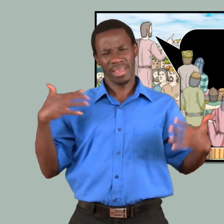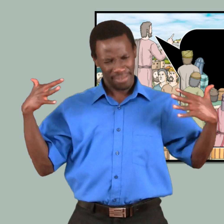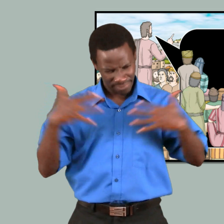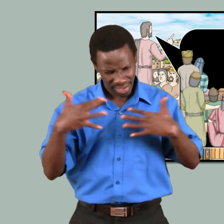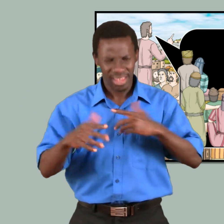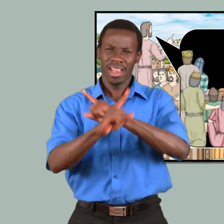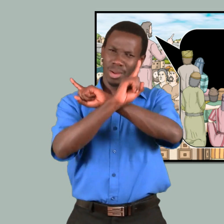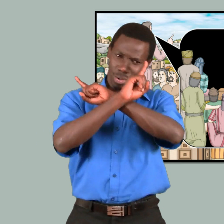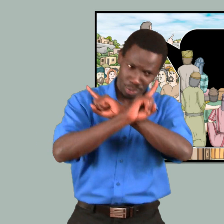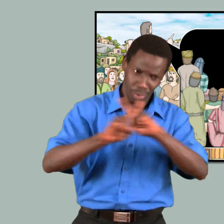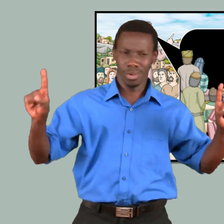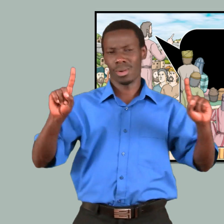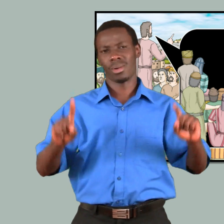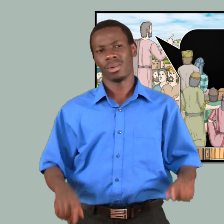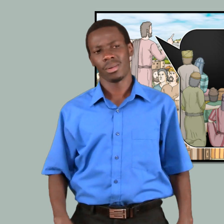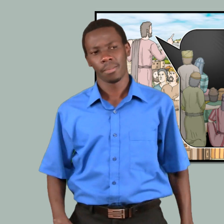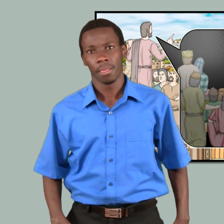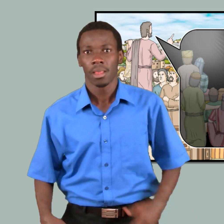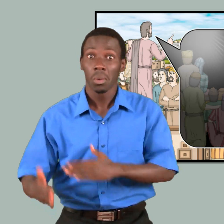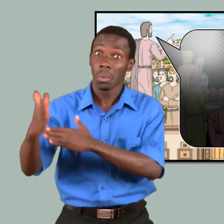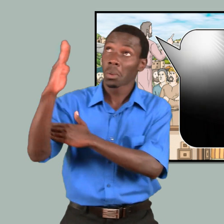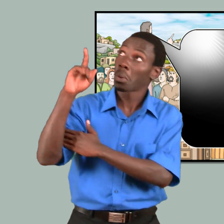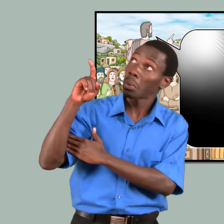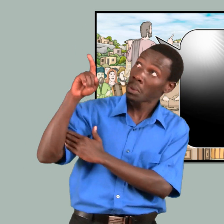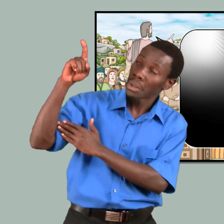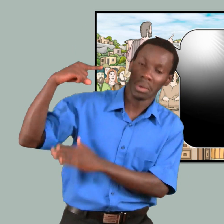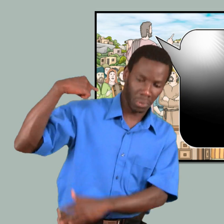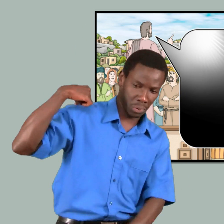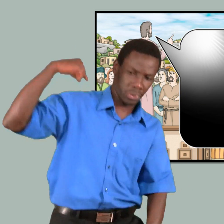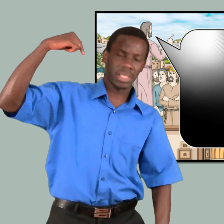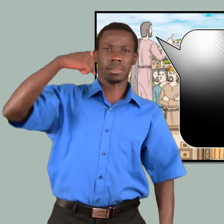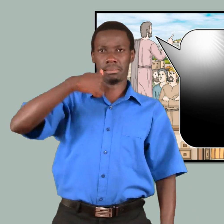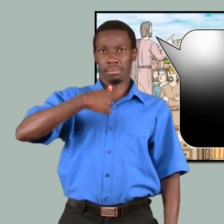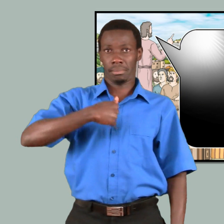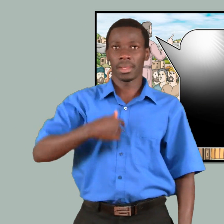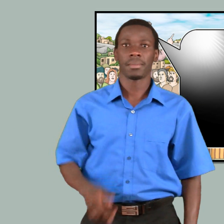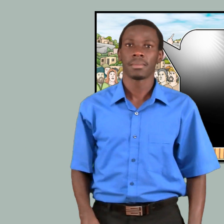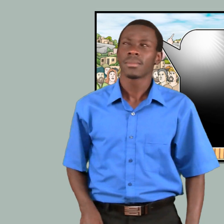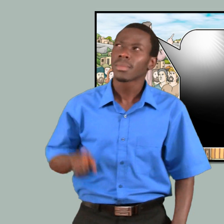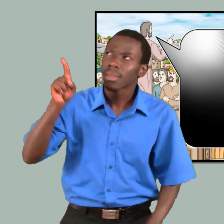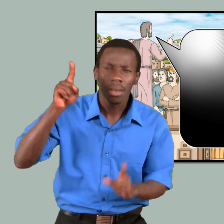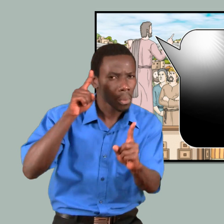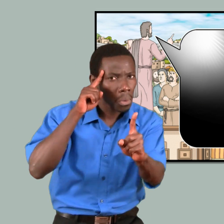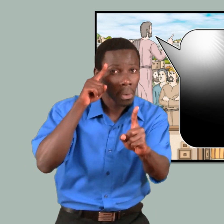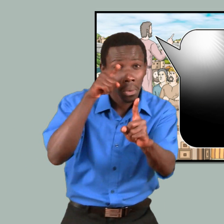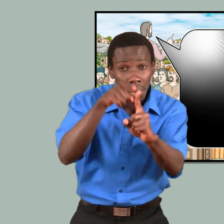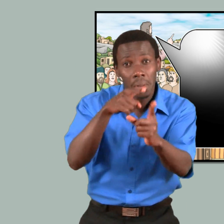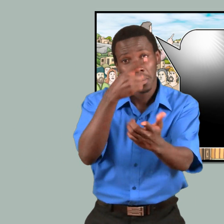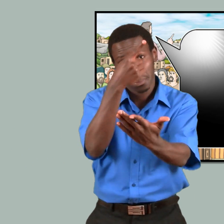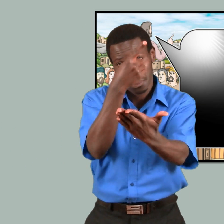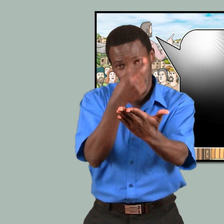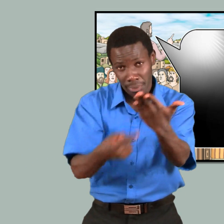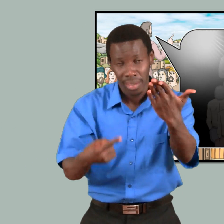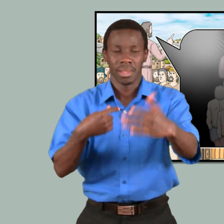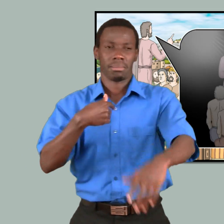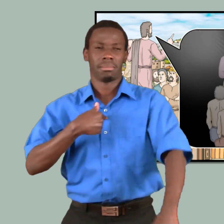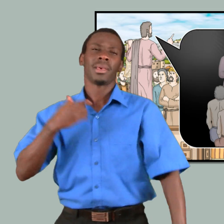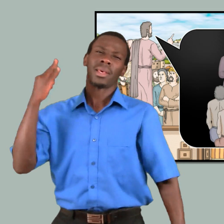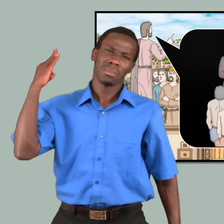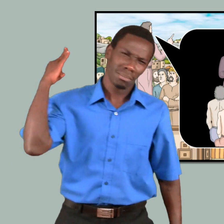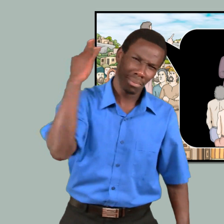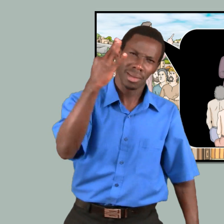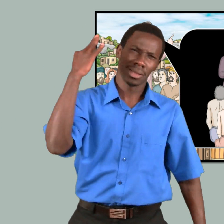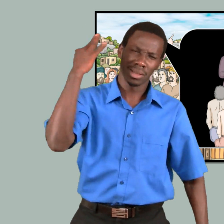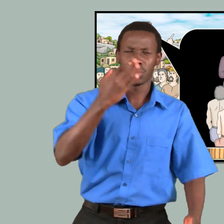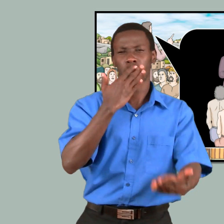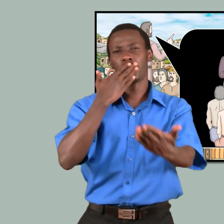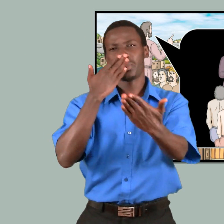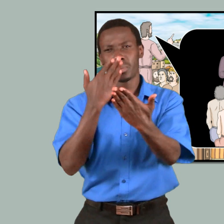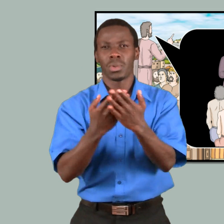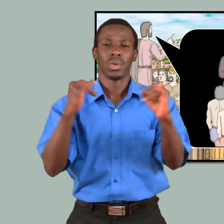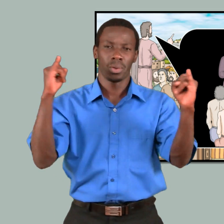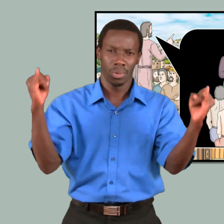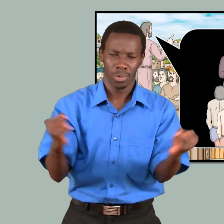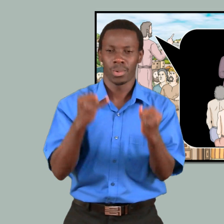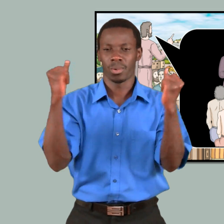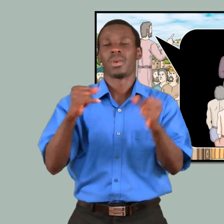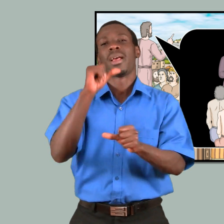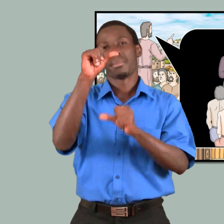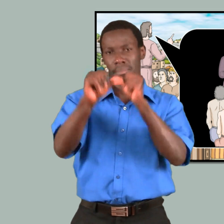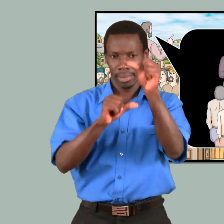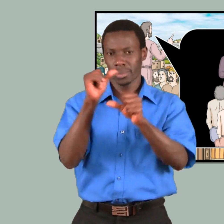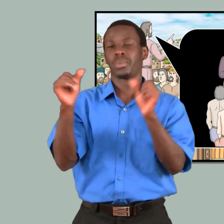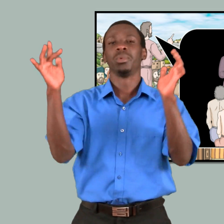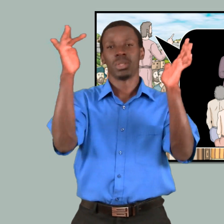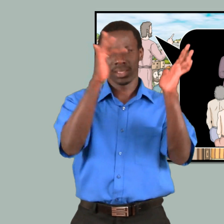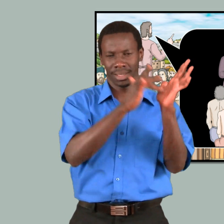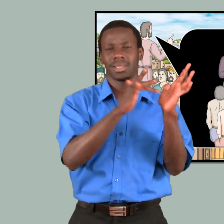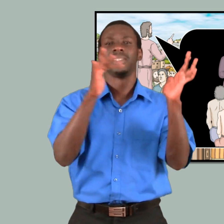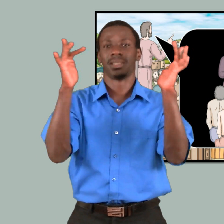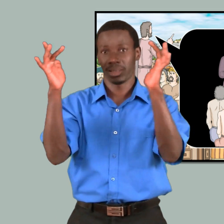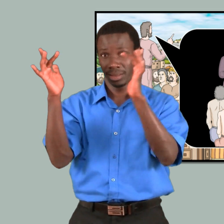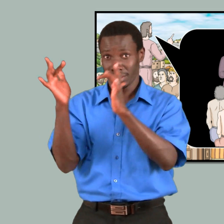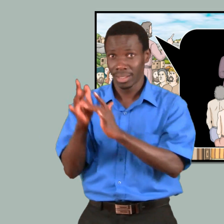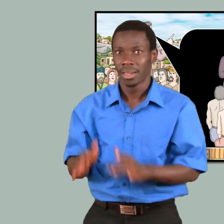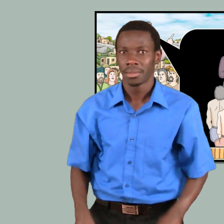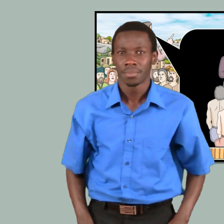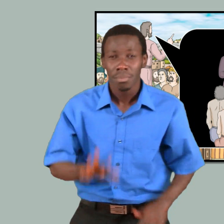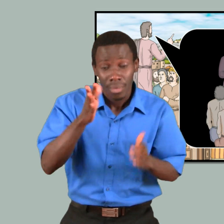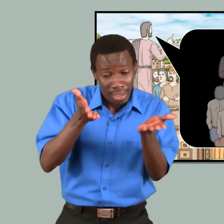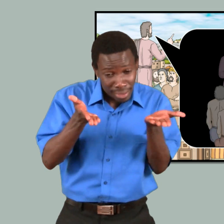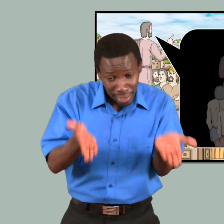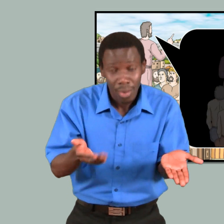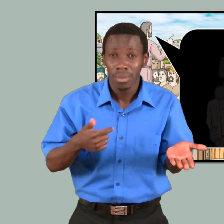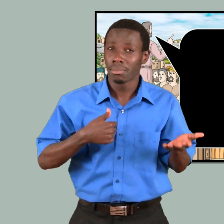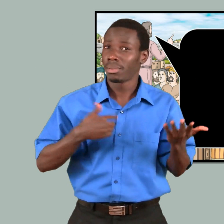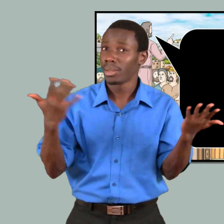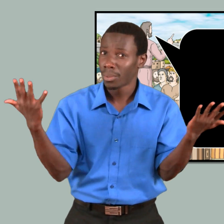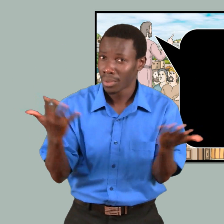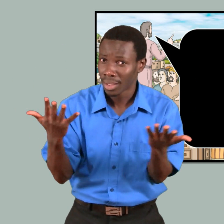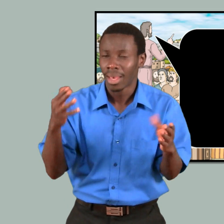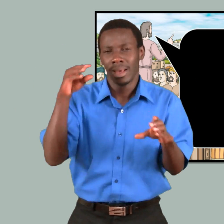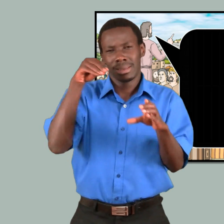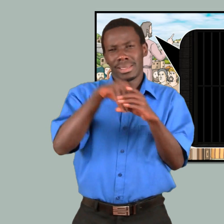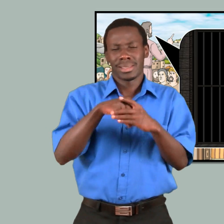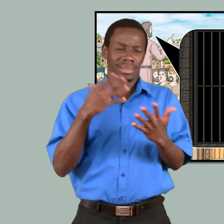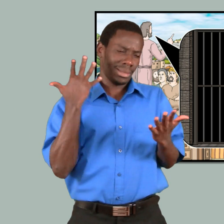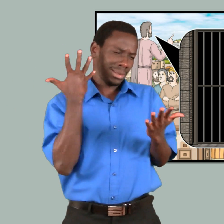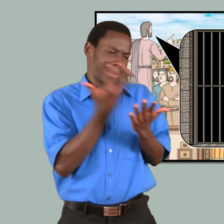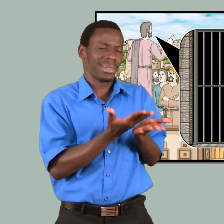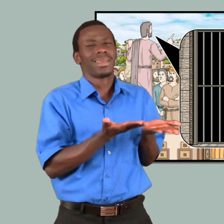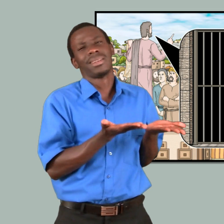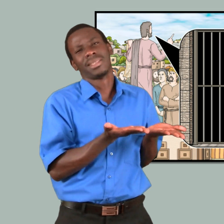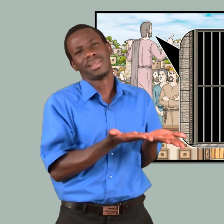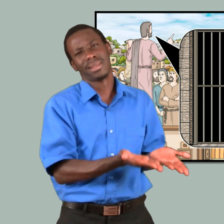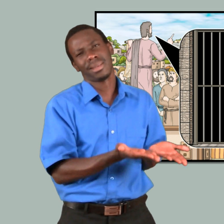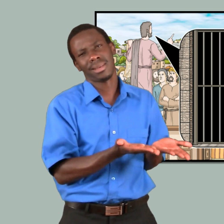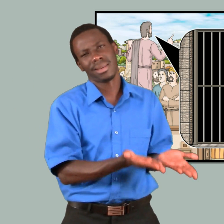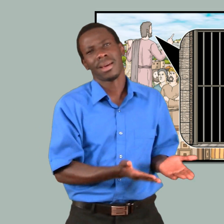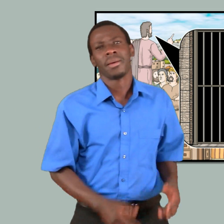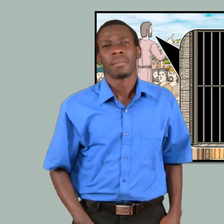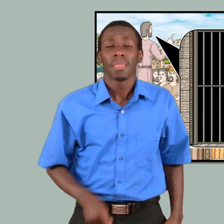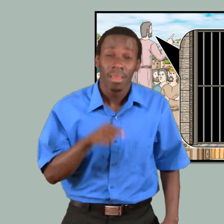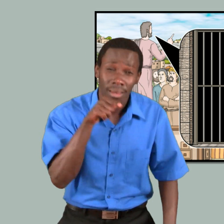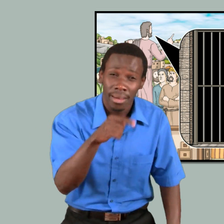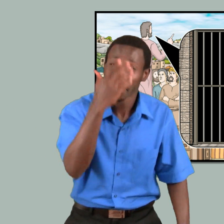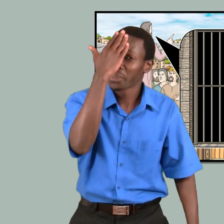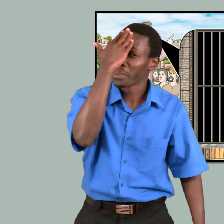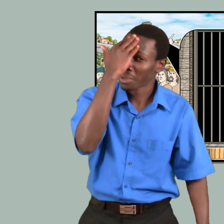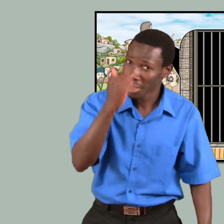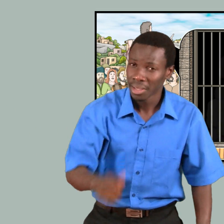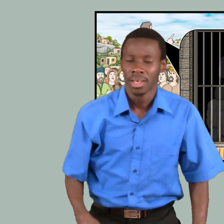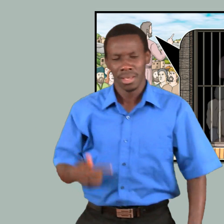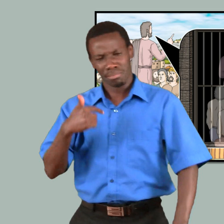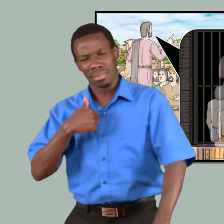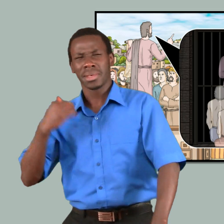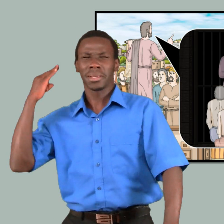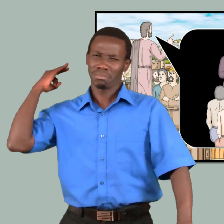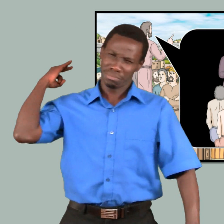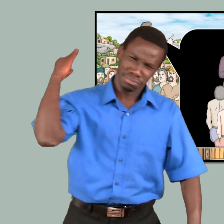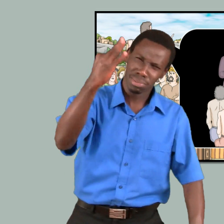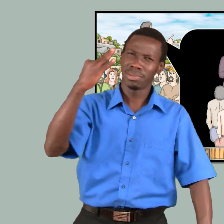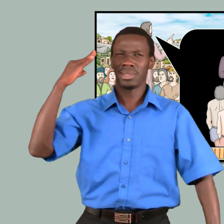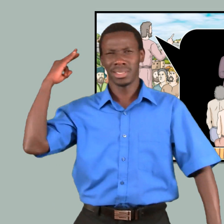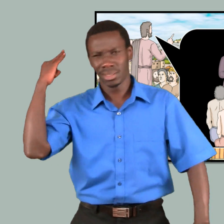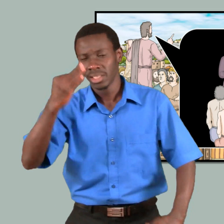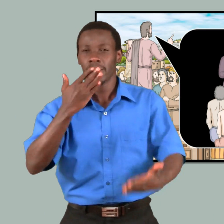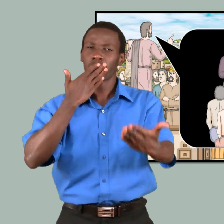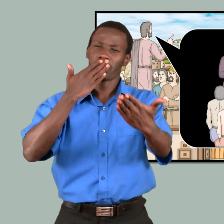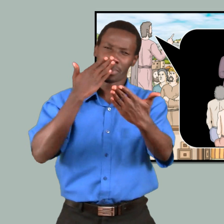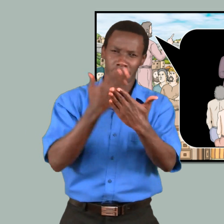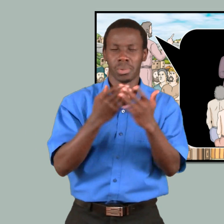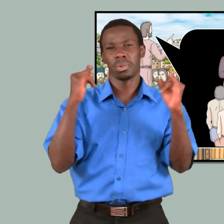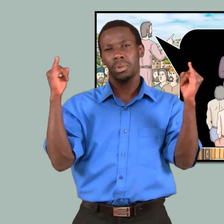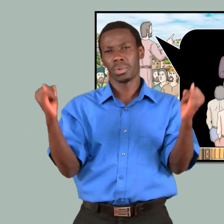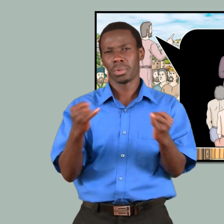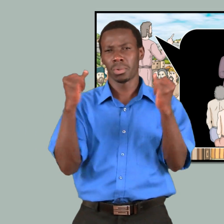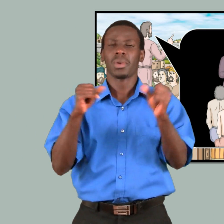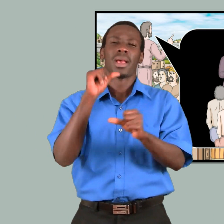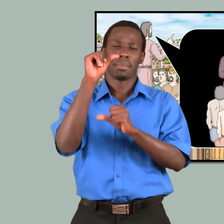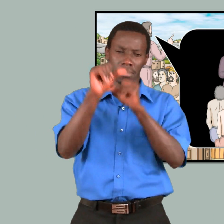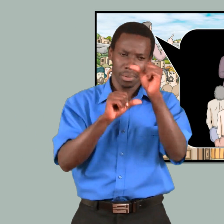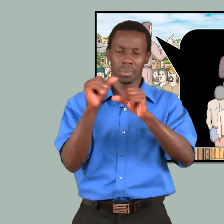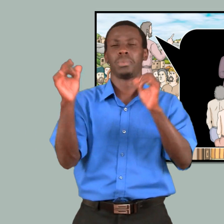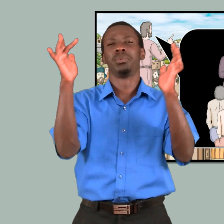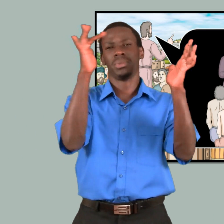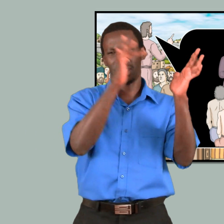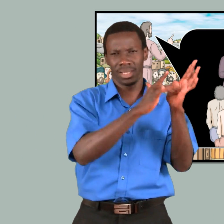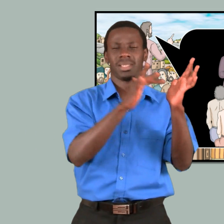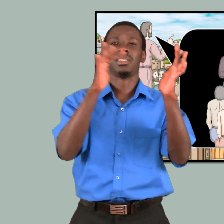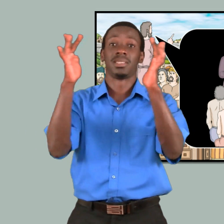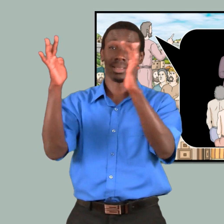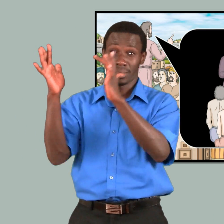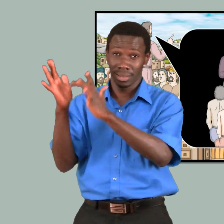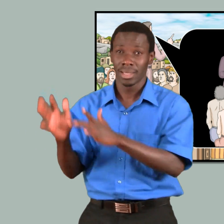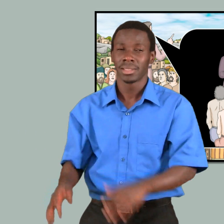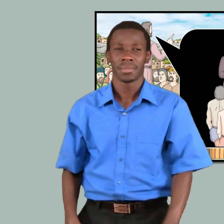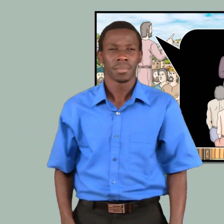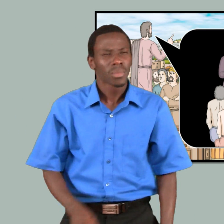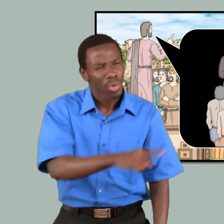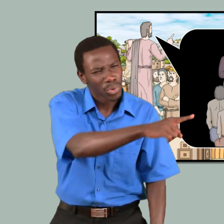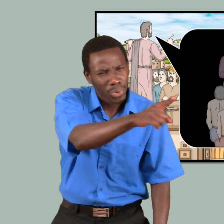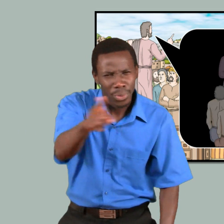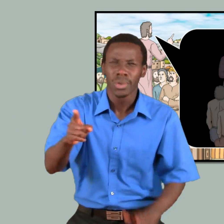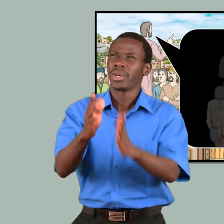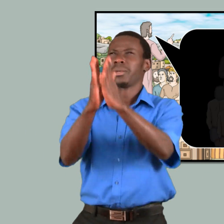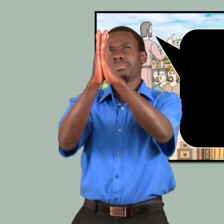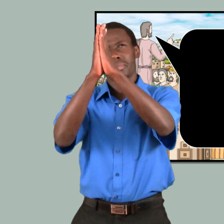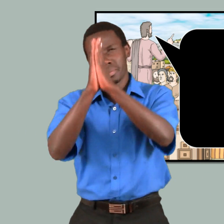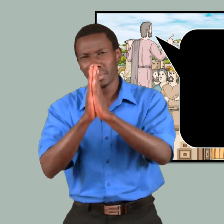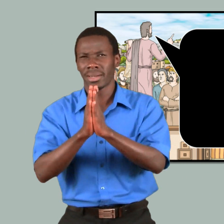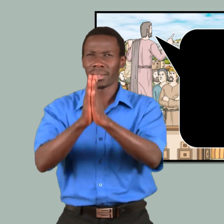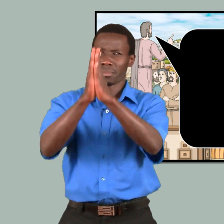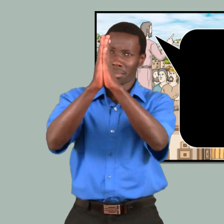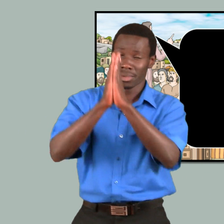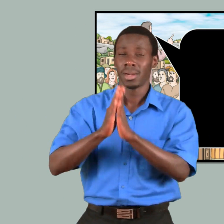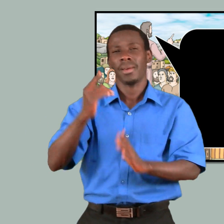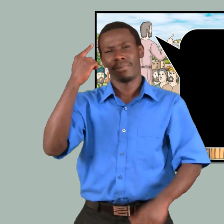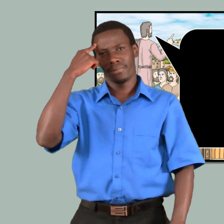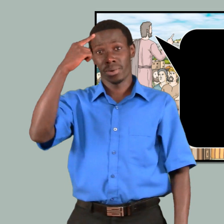Pray also for me, that whenever I open my mouth, words may be given me so that I will boldly make known the mystery of the gospel, for which I am an ambassador in chains.